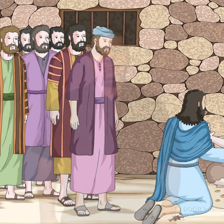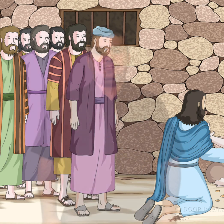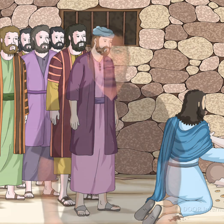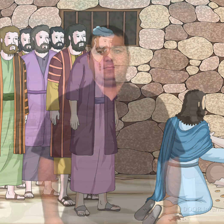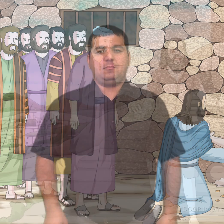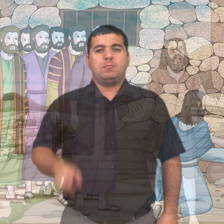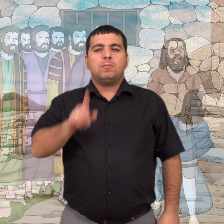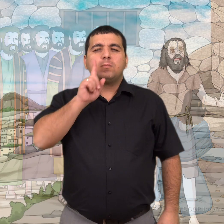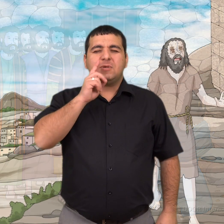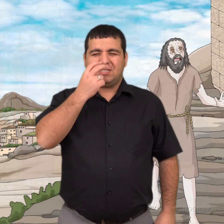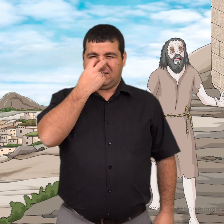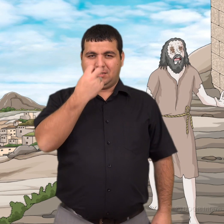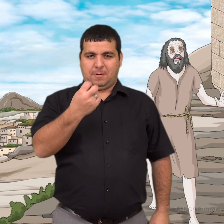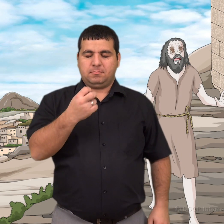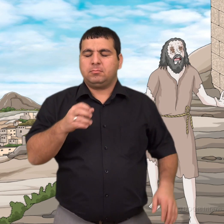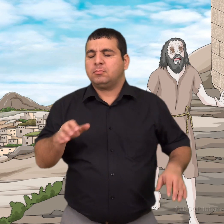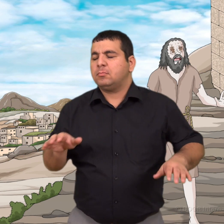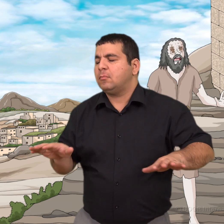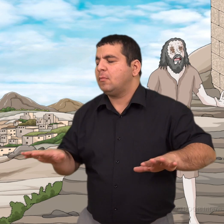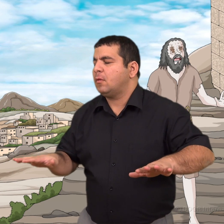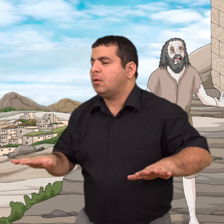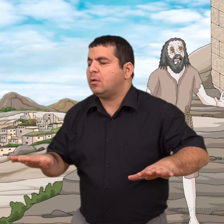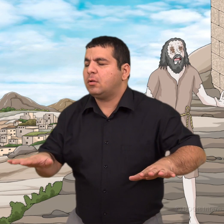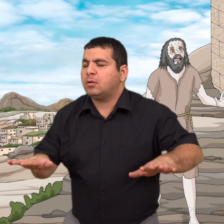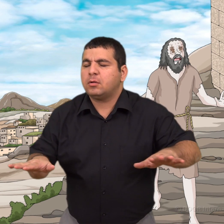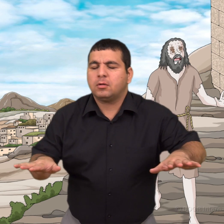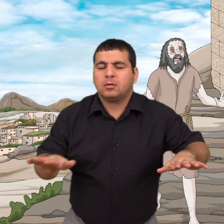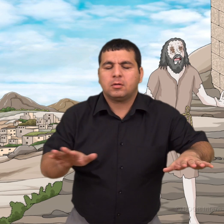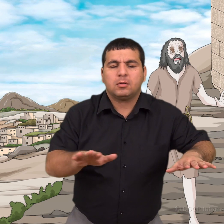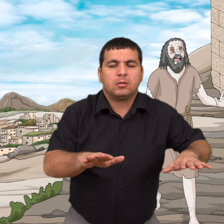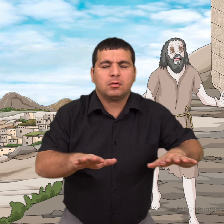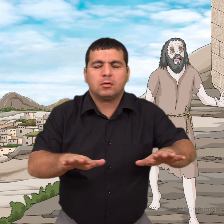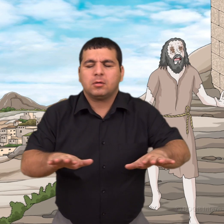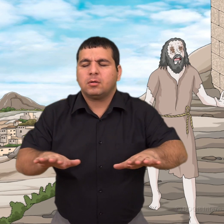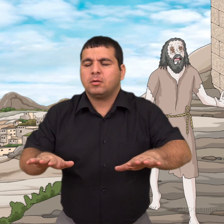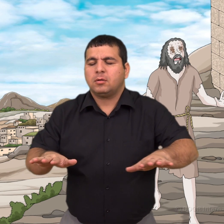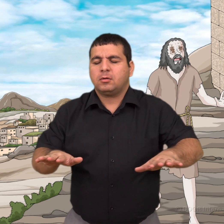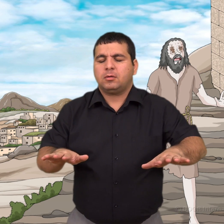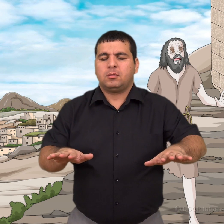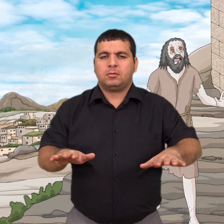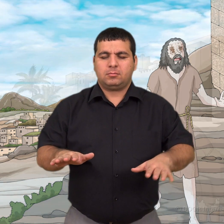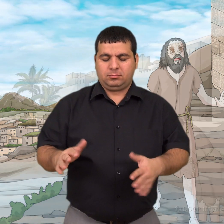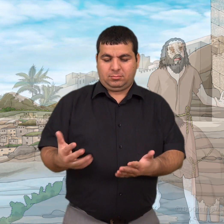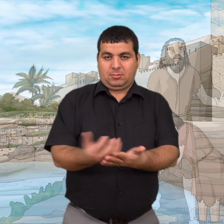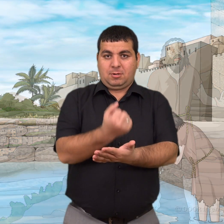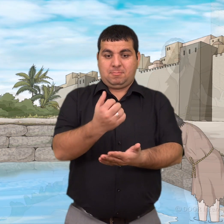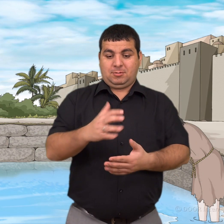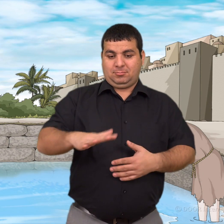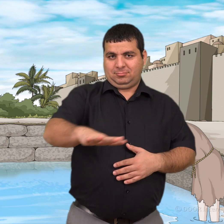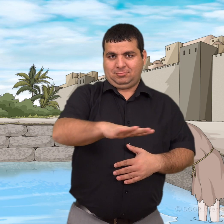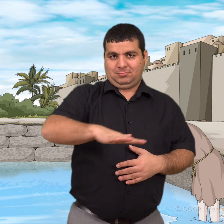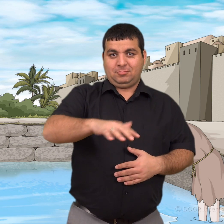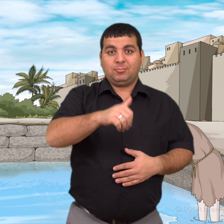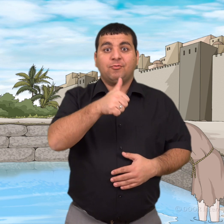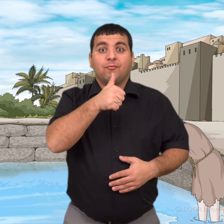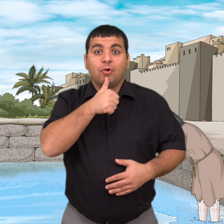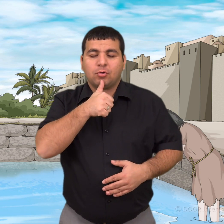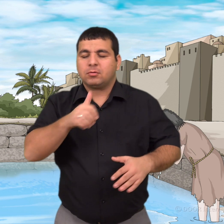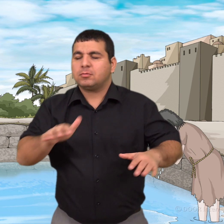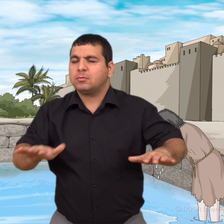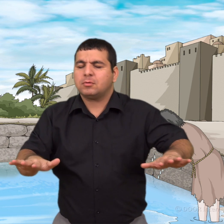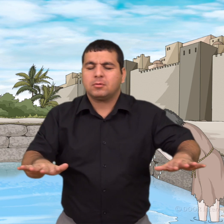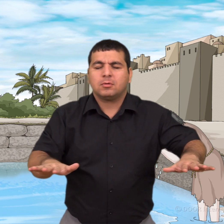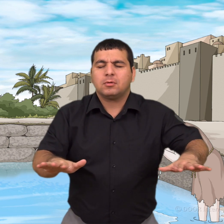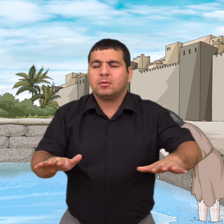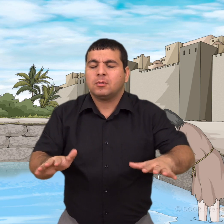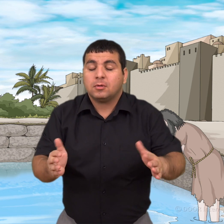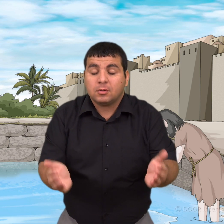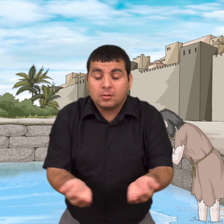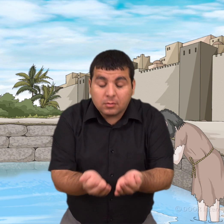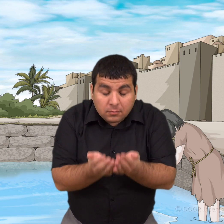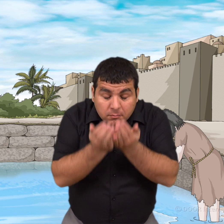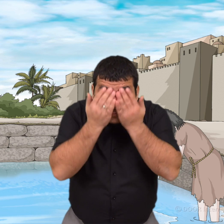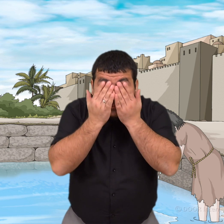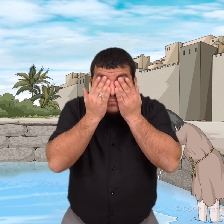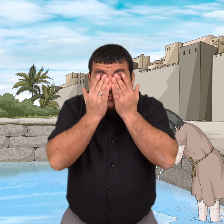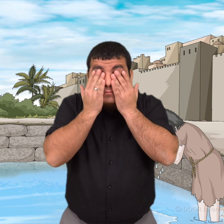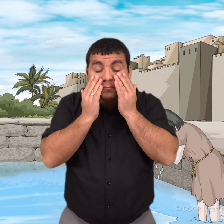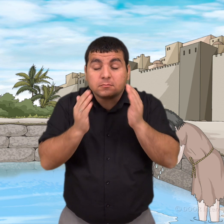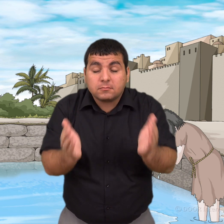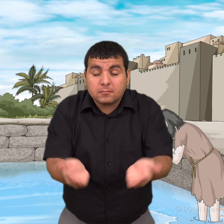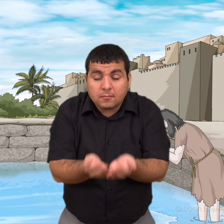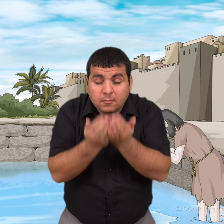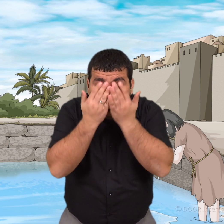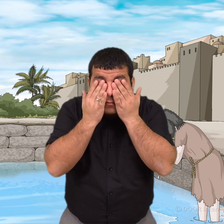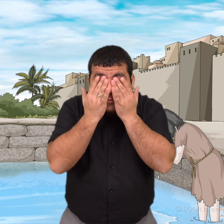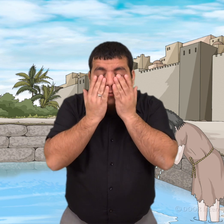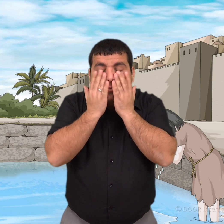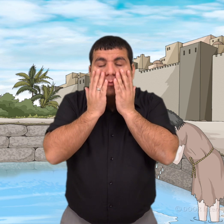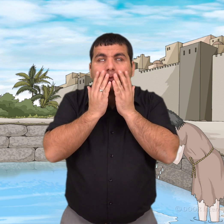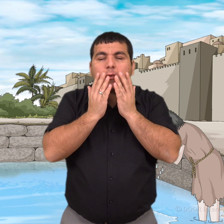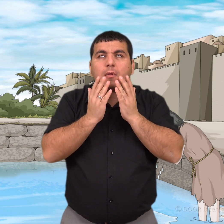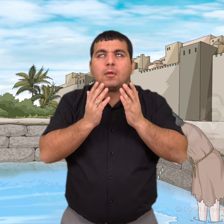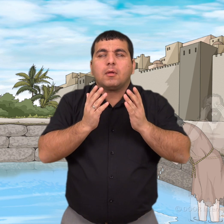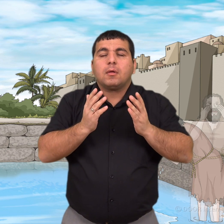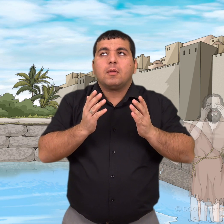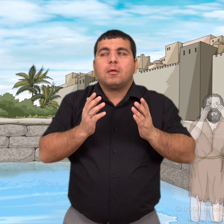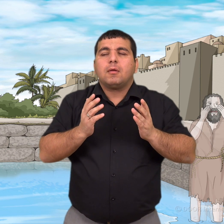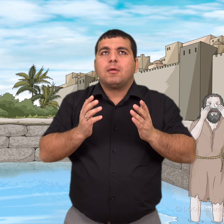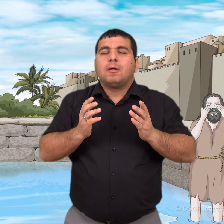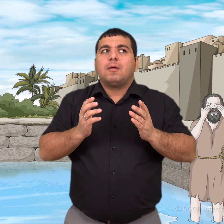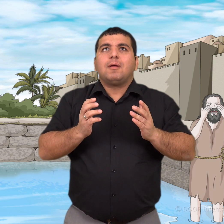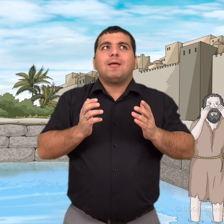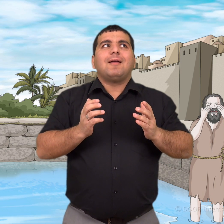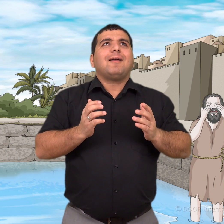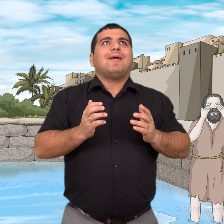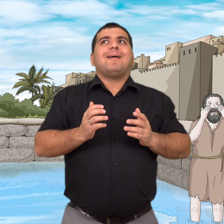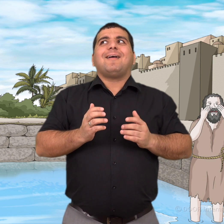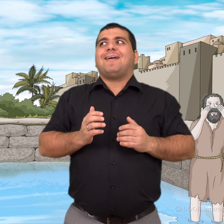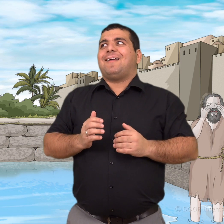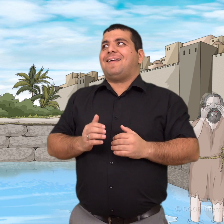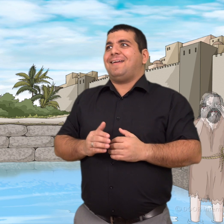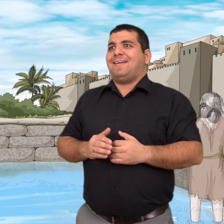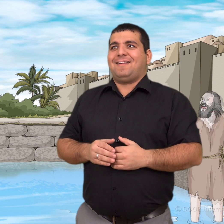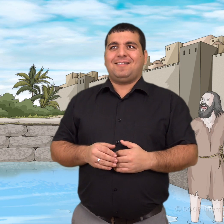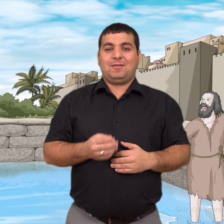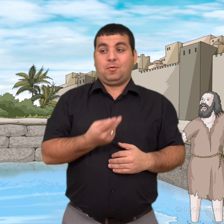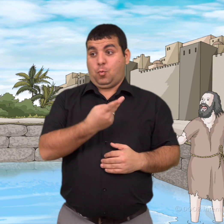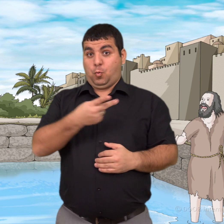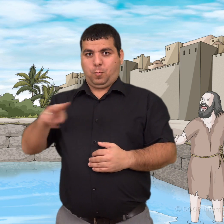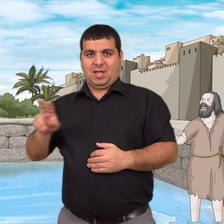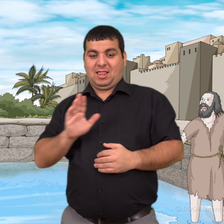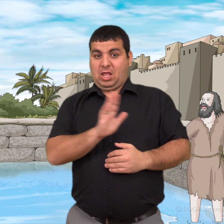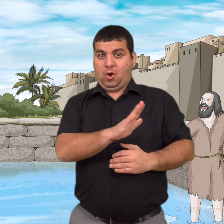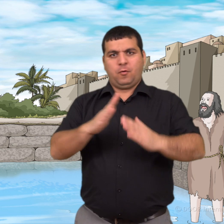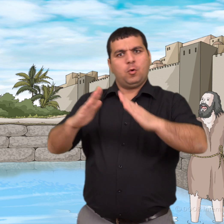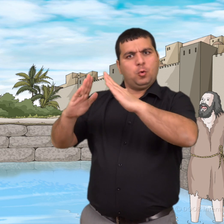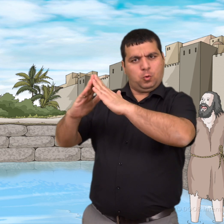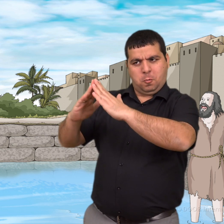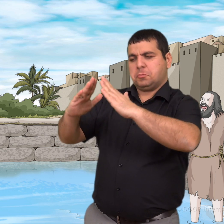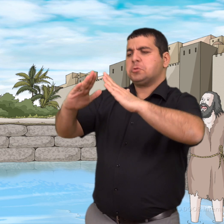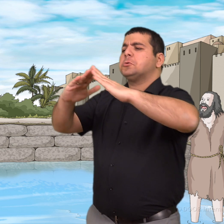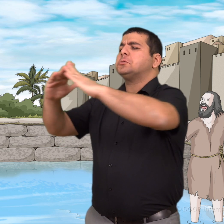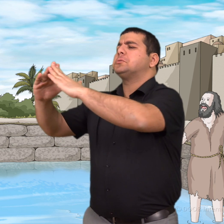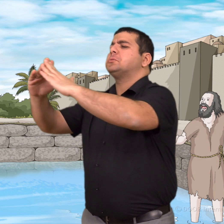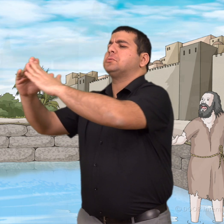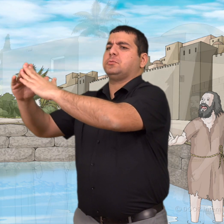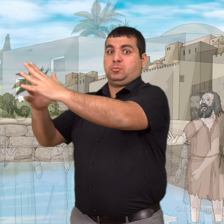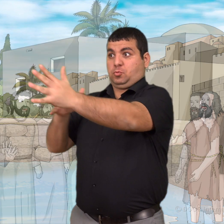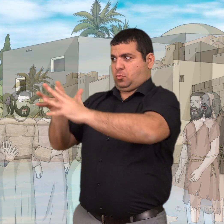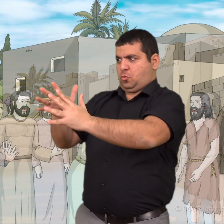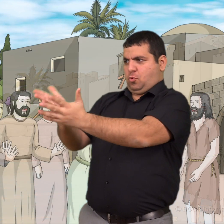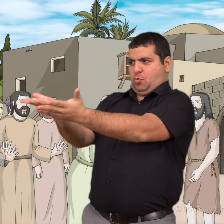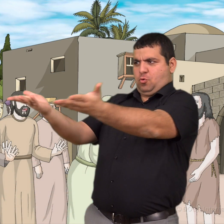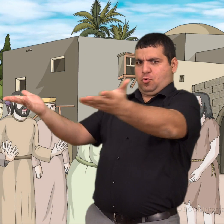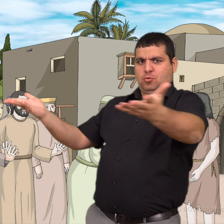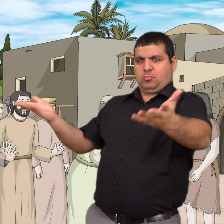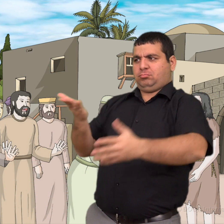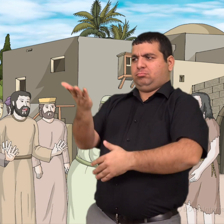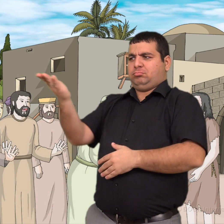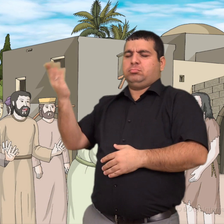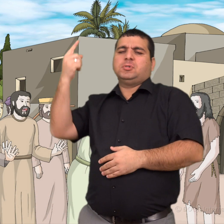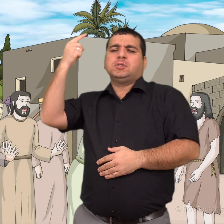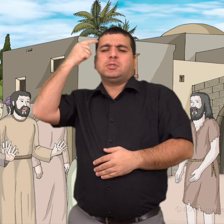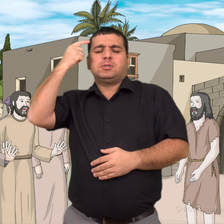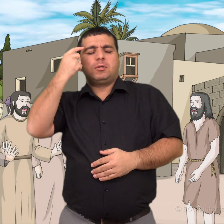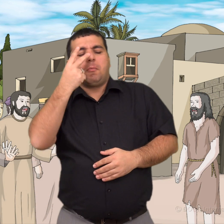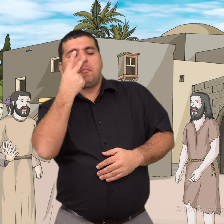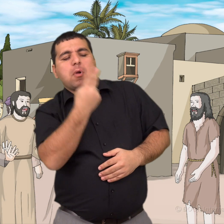So the man went and washed, and came back seeing.